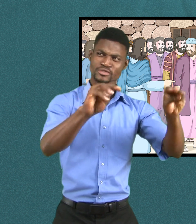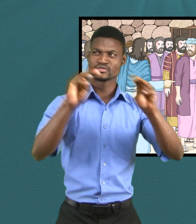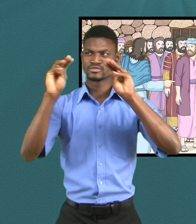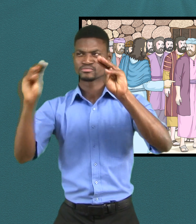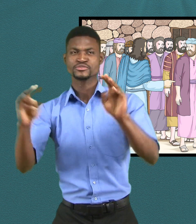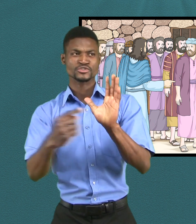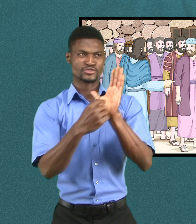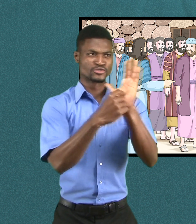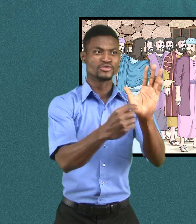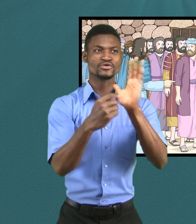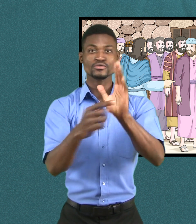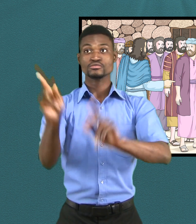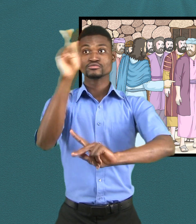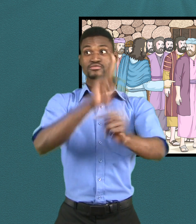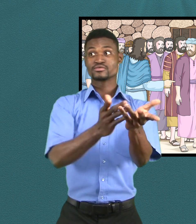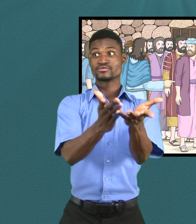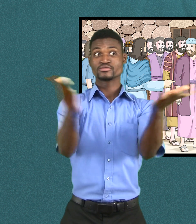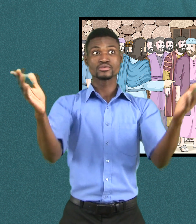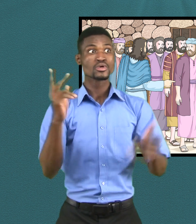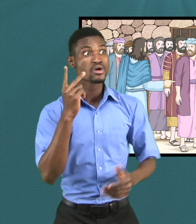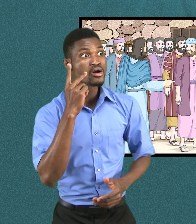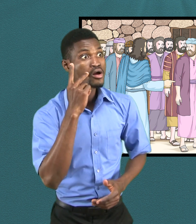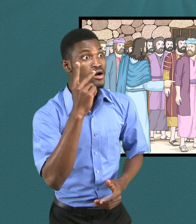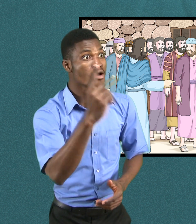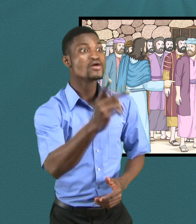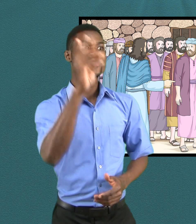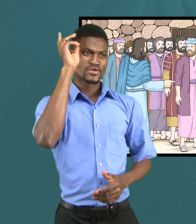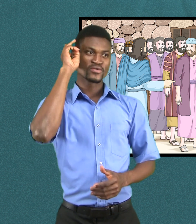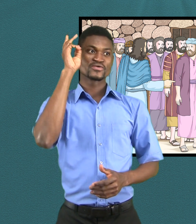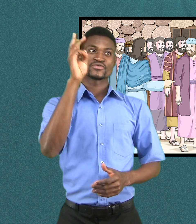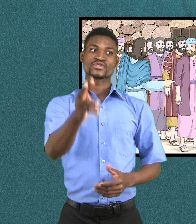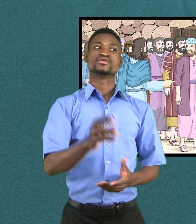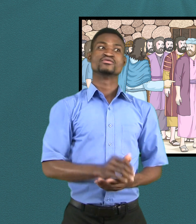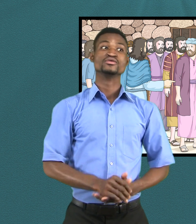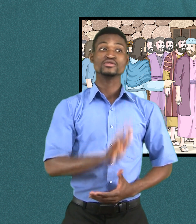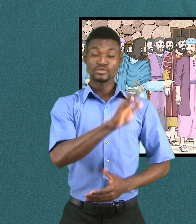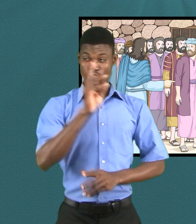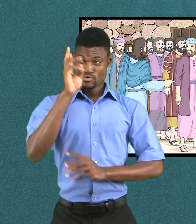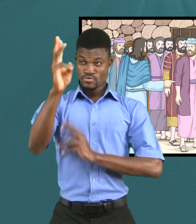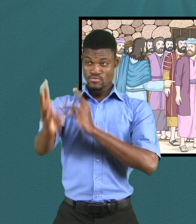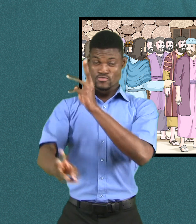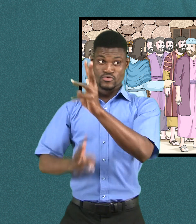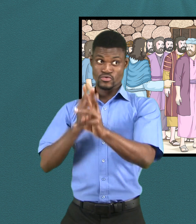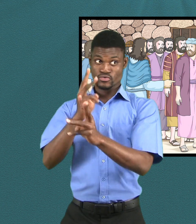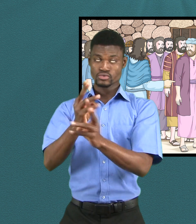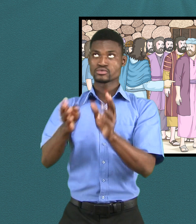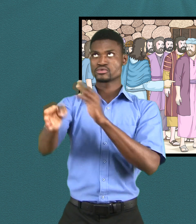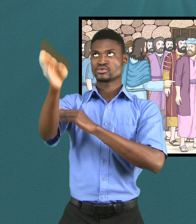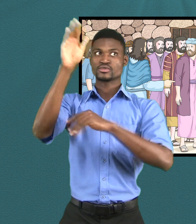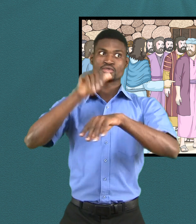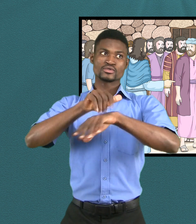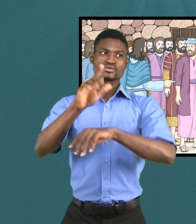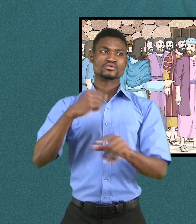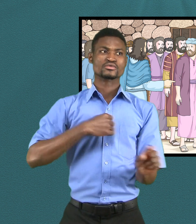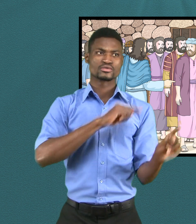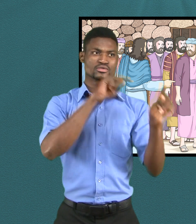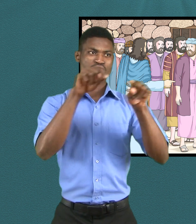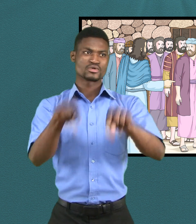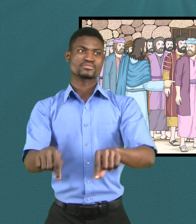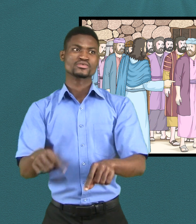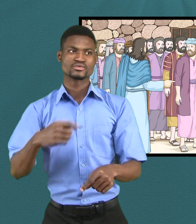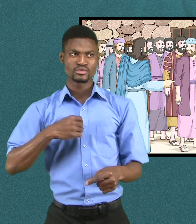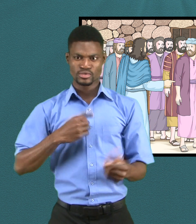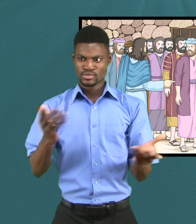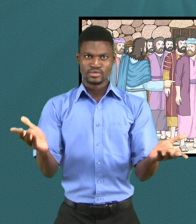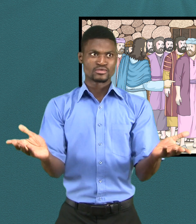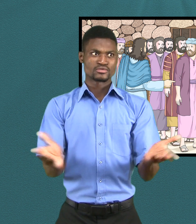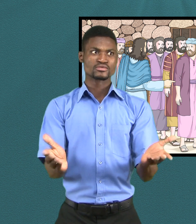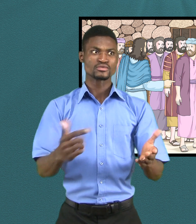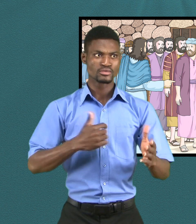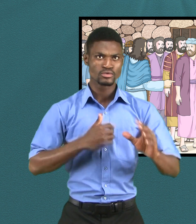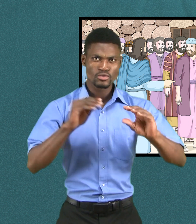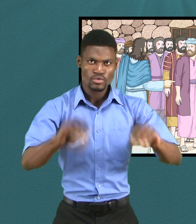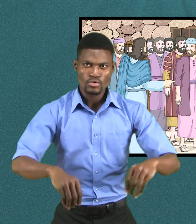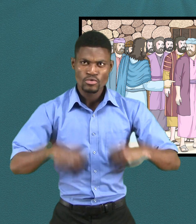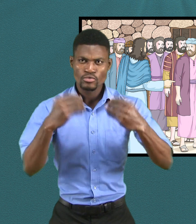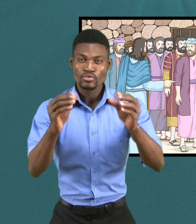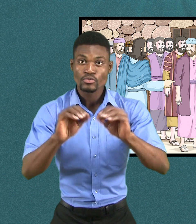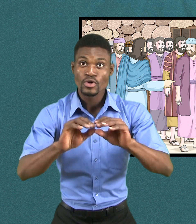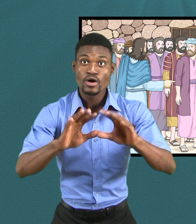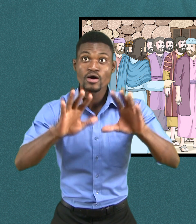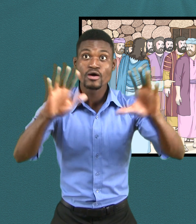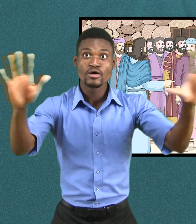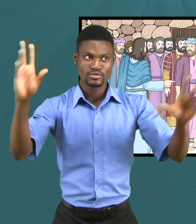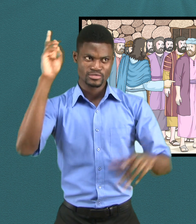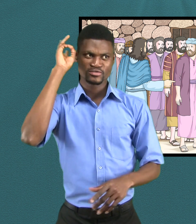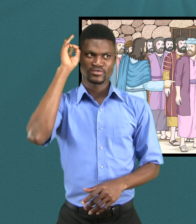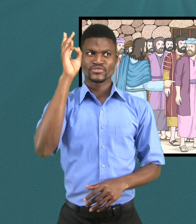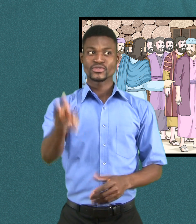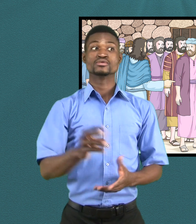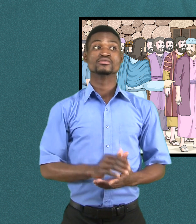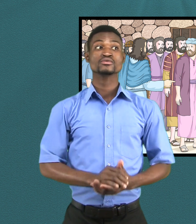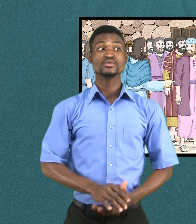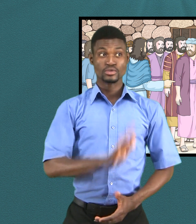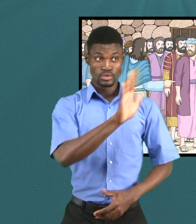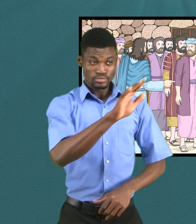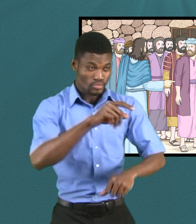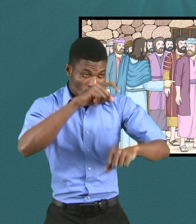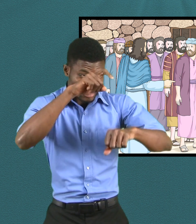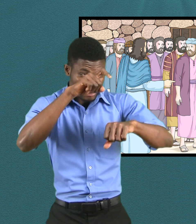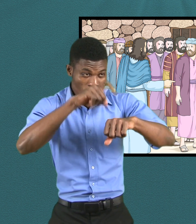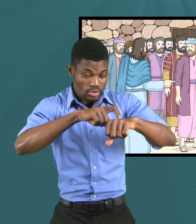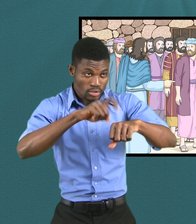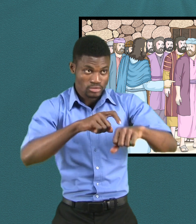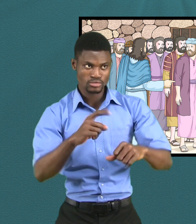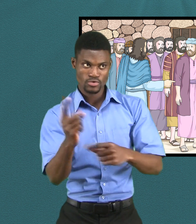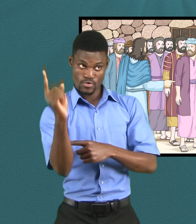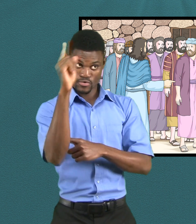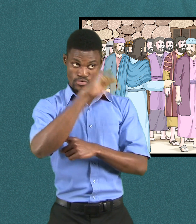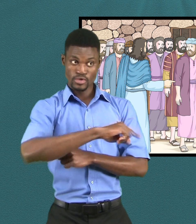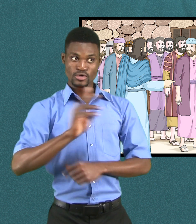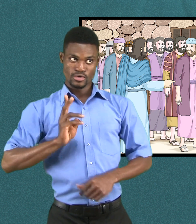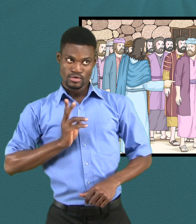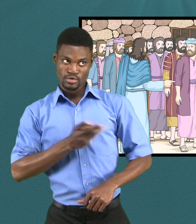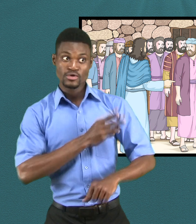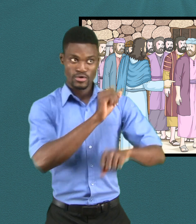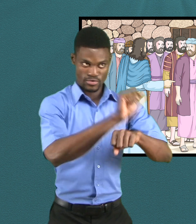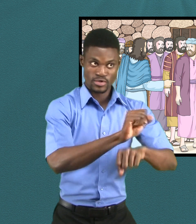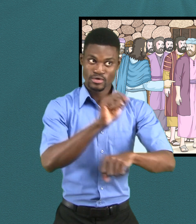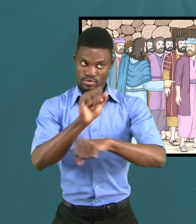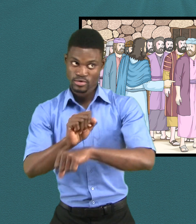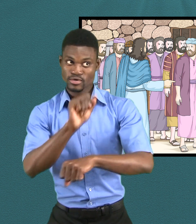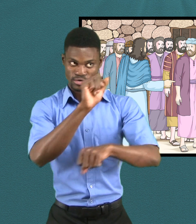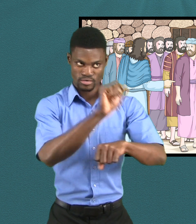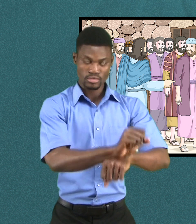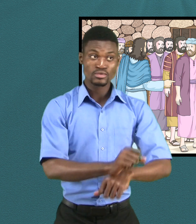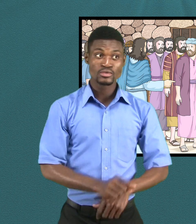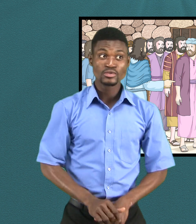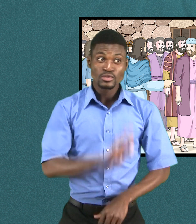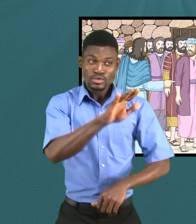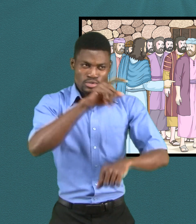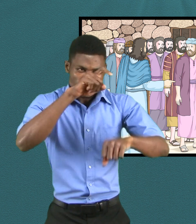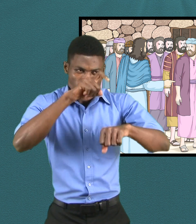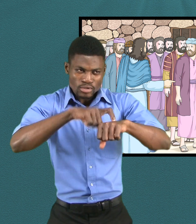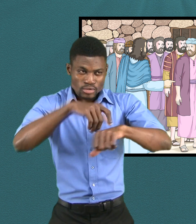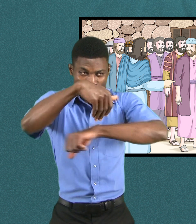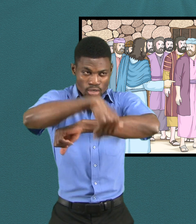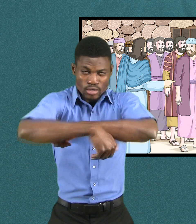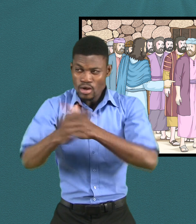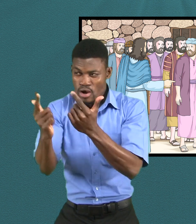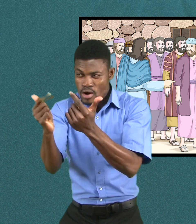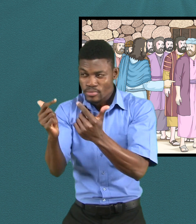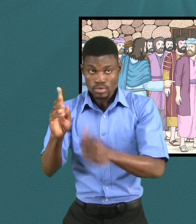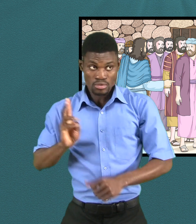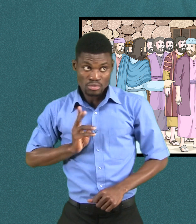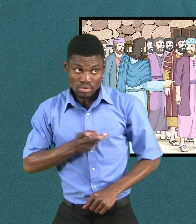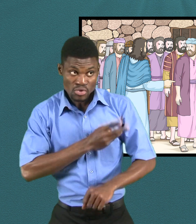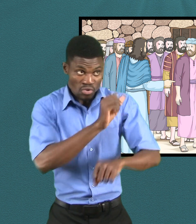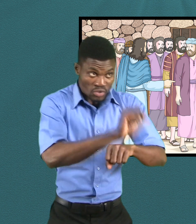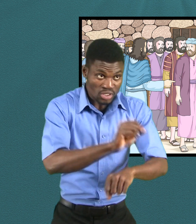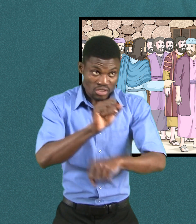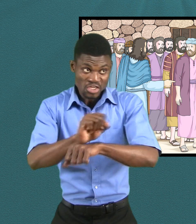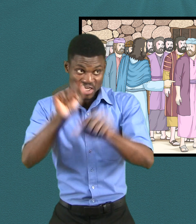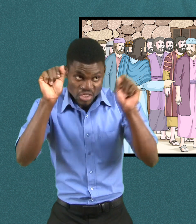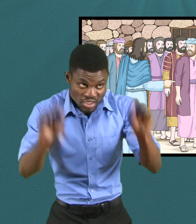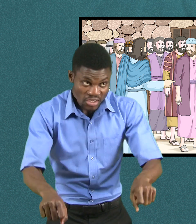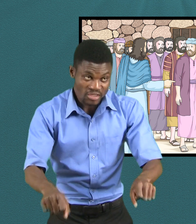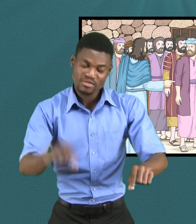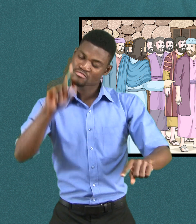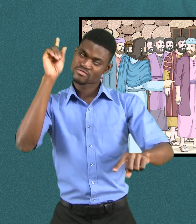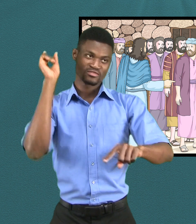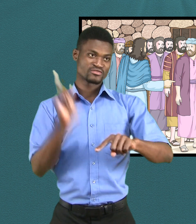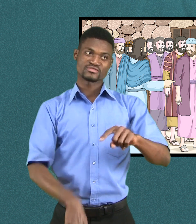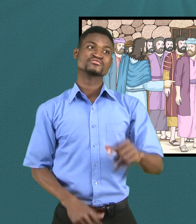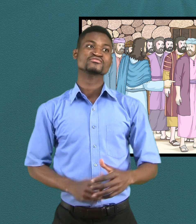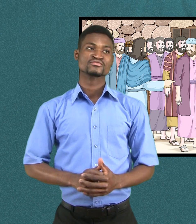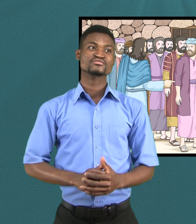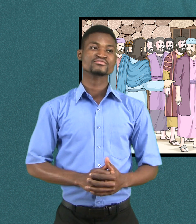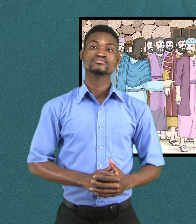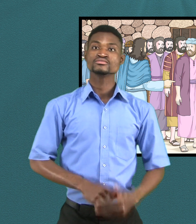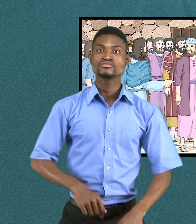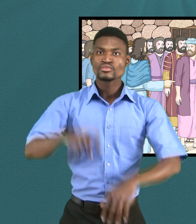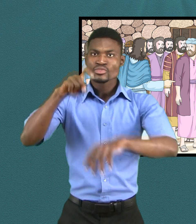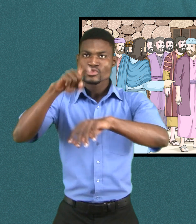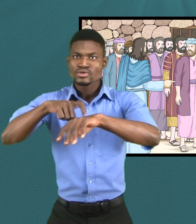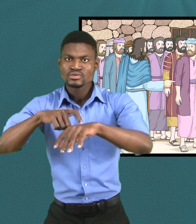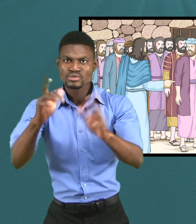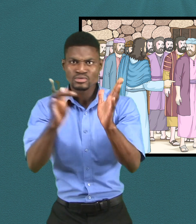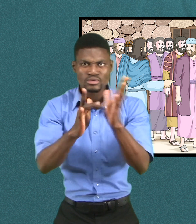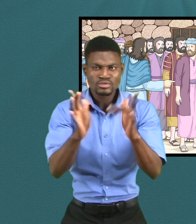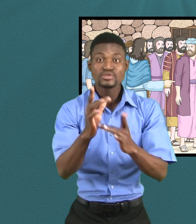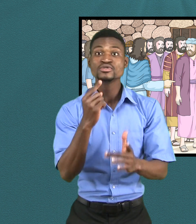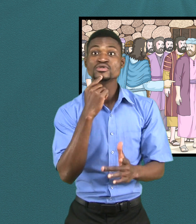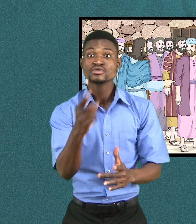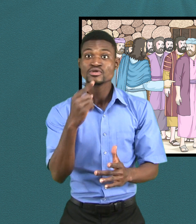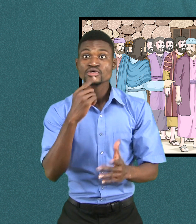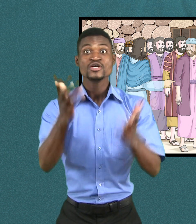While it is daytime, we must do the works of Him who sent Me. Night is coming, when no one can work.